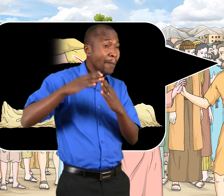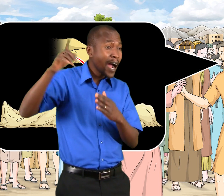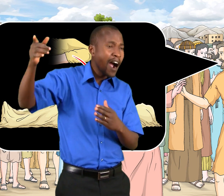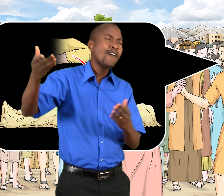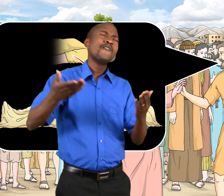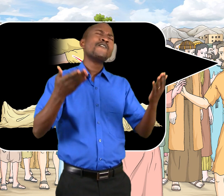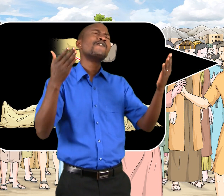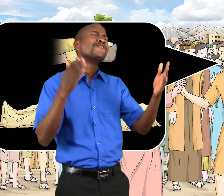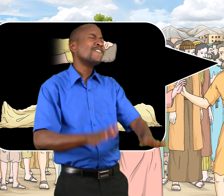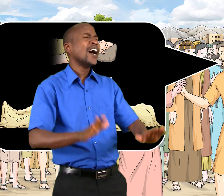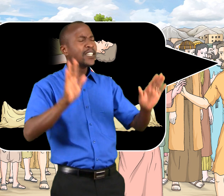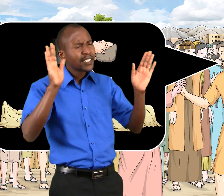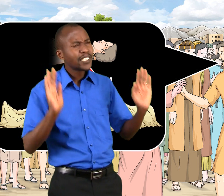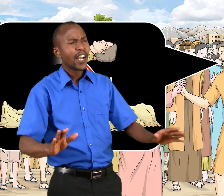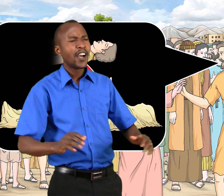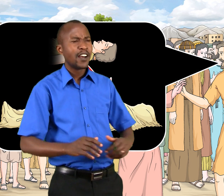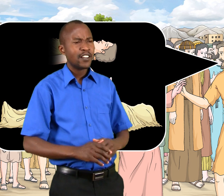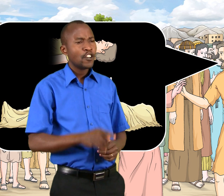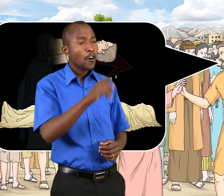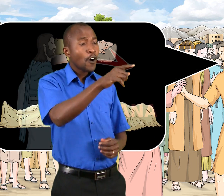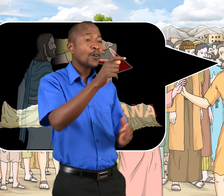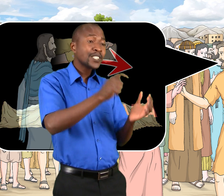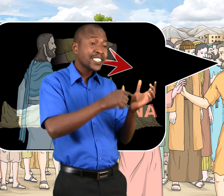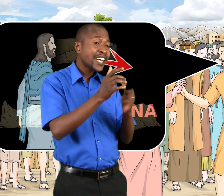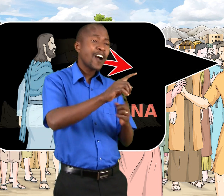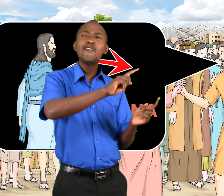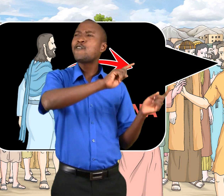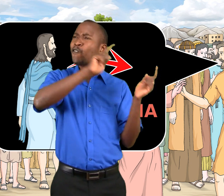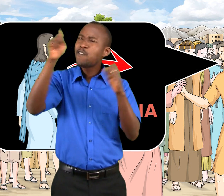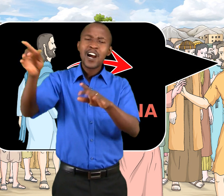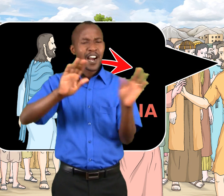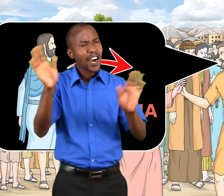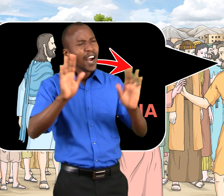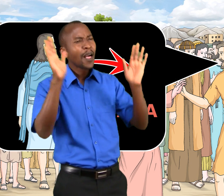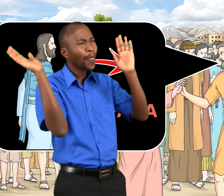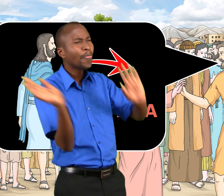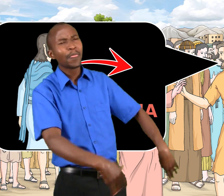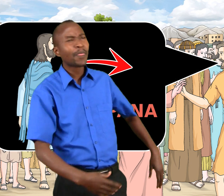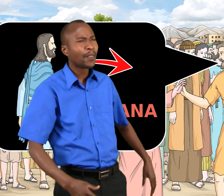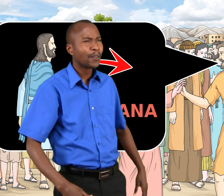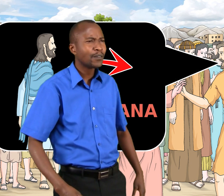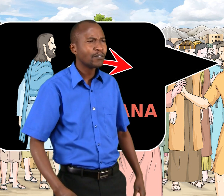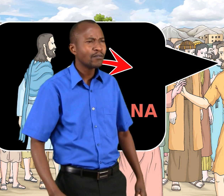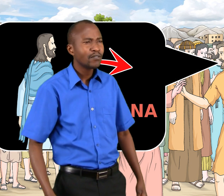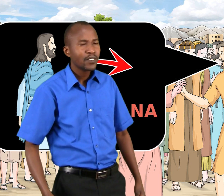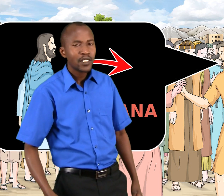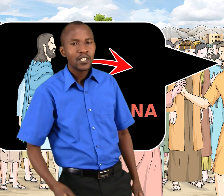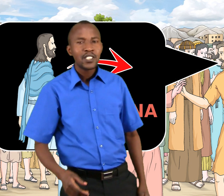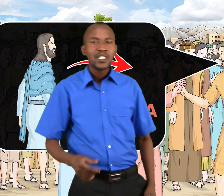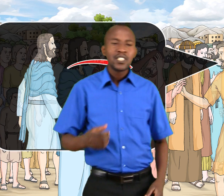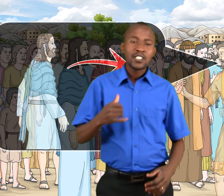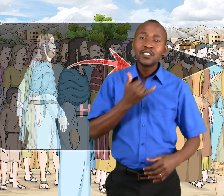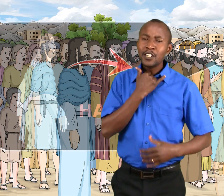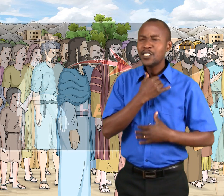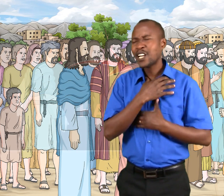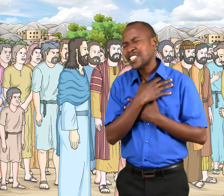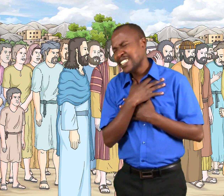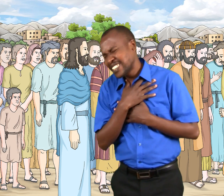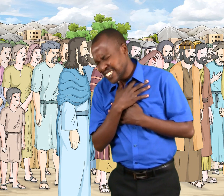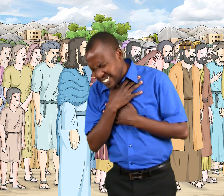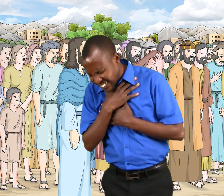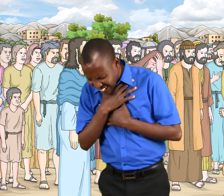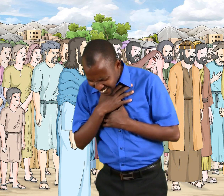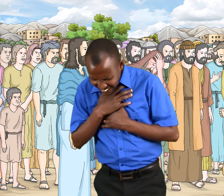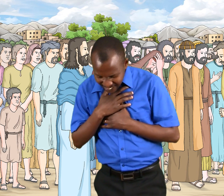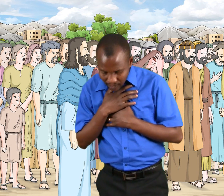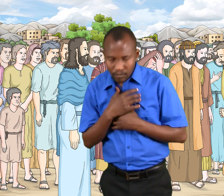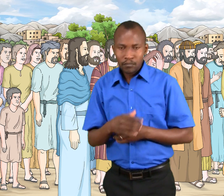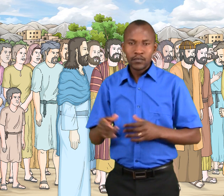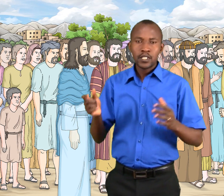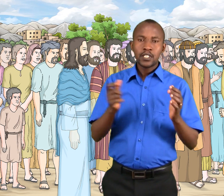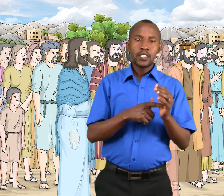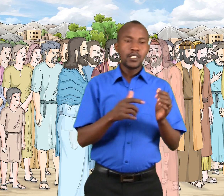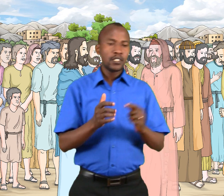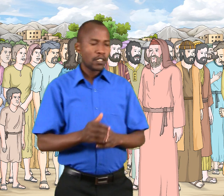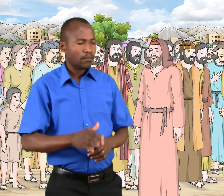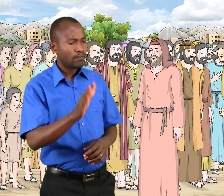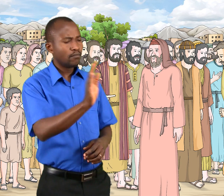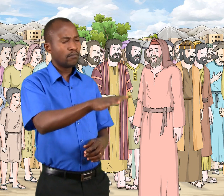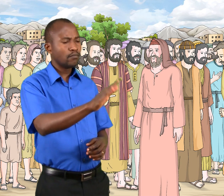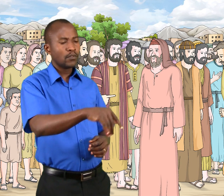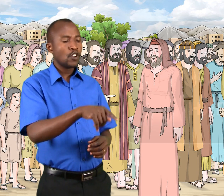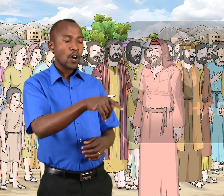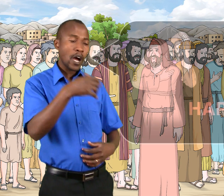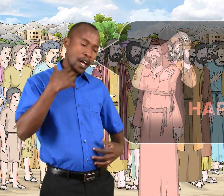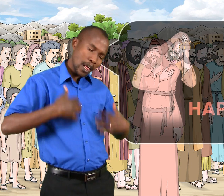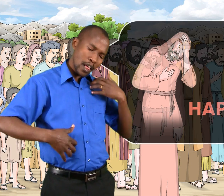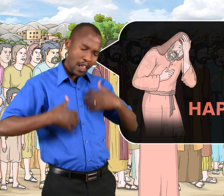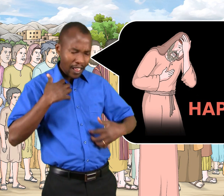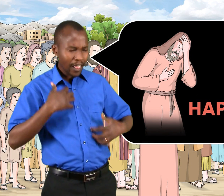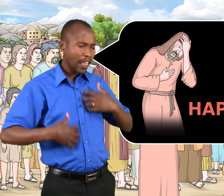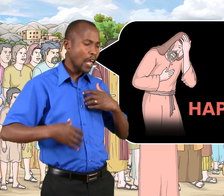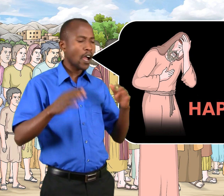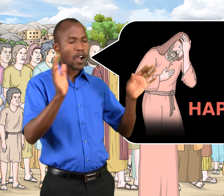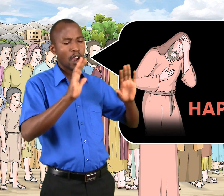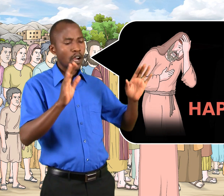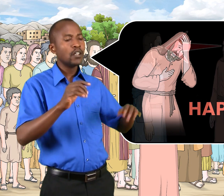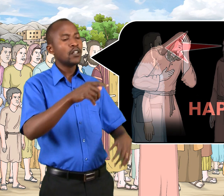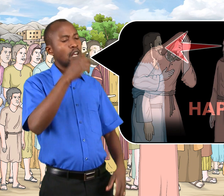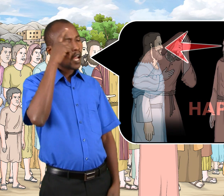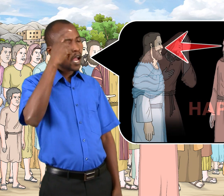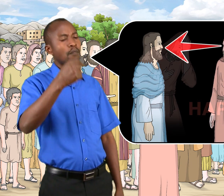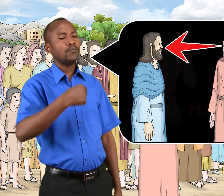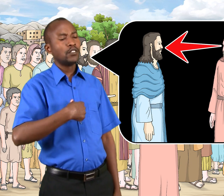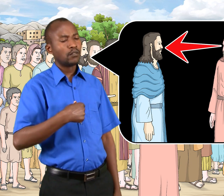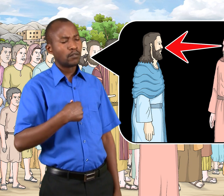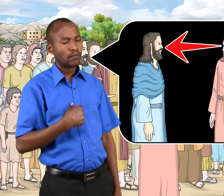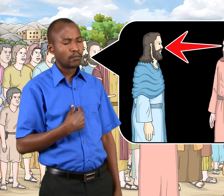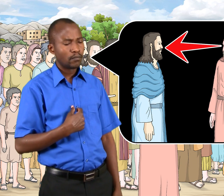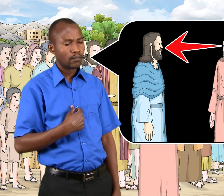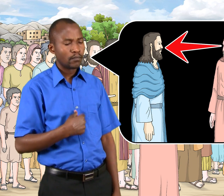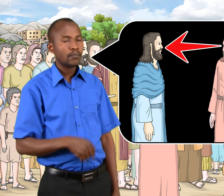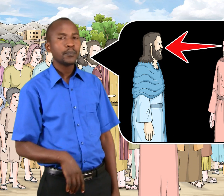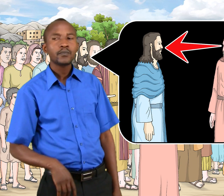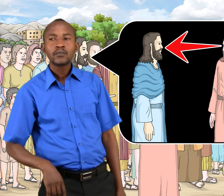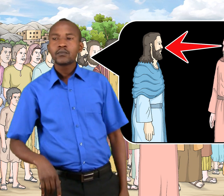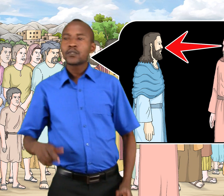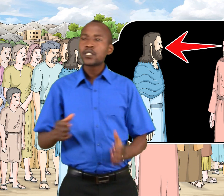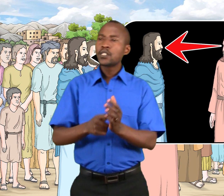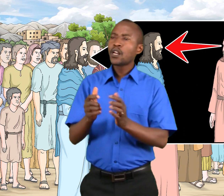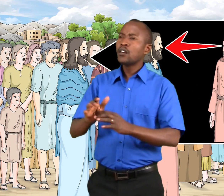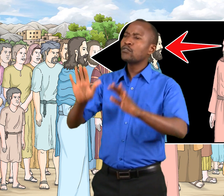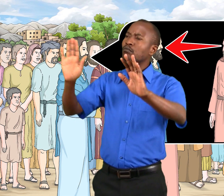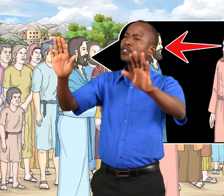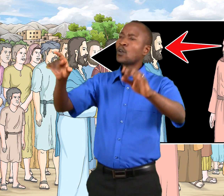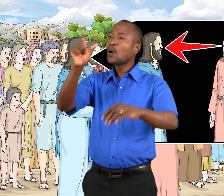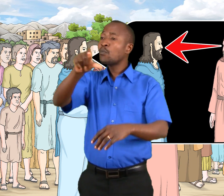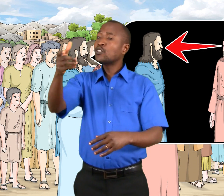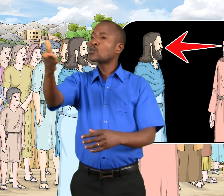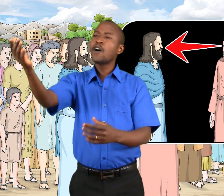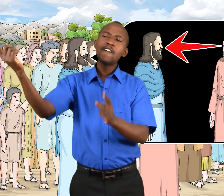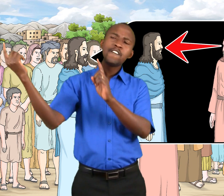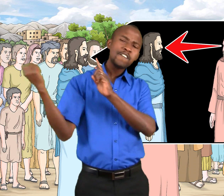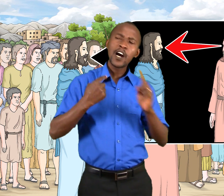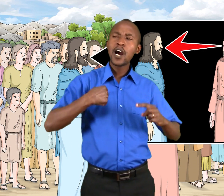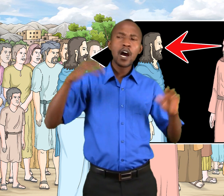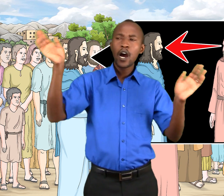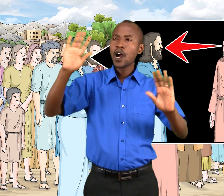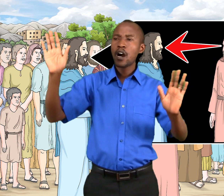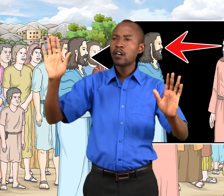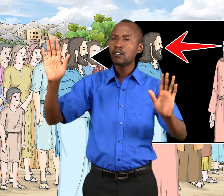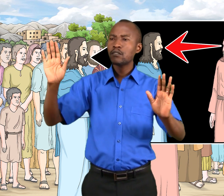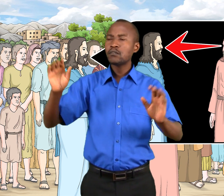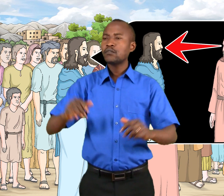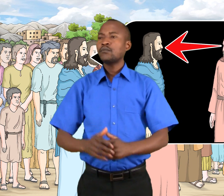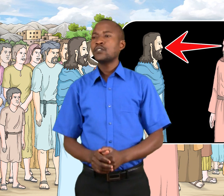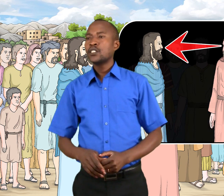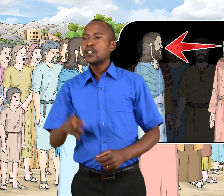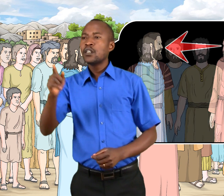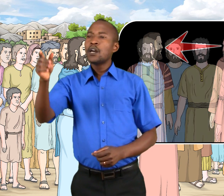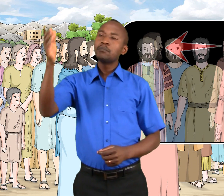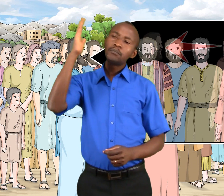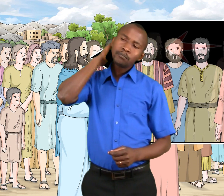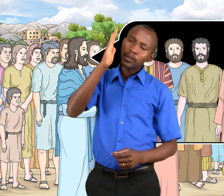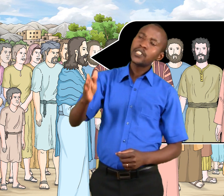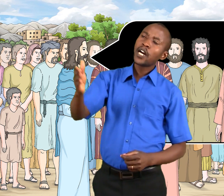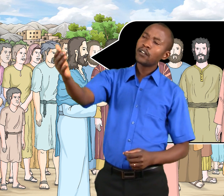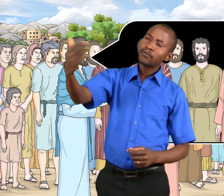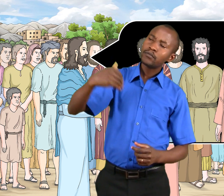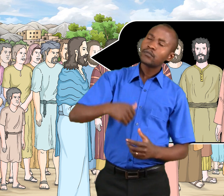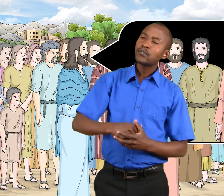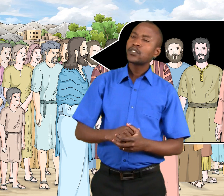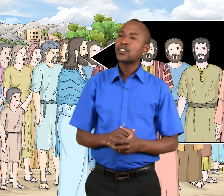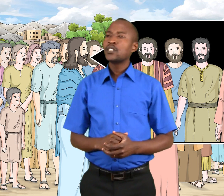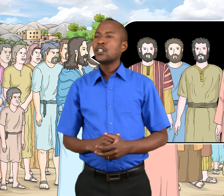why bother the Teacher anymore?” But Jesus overheard their conversation and said to Jairus, “Do not be afraid; just believe.”